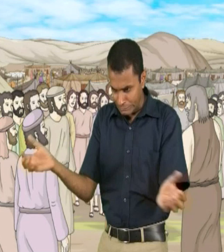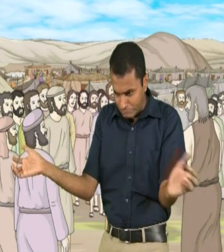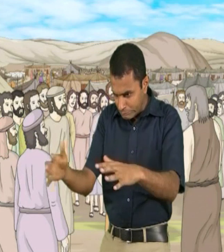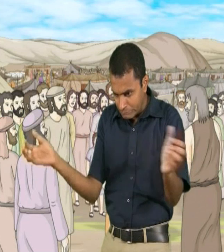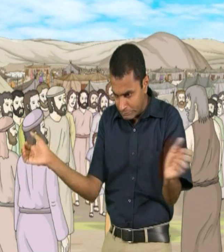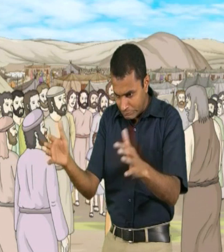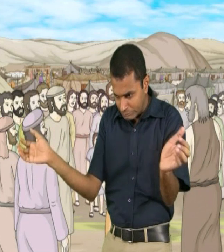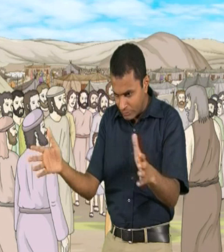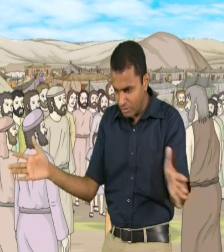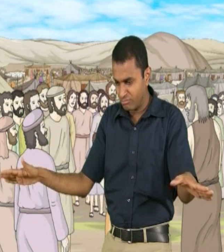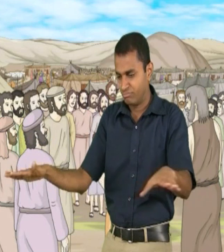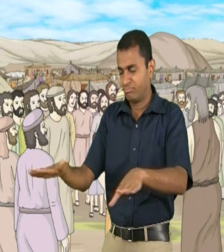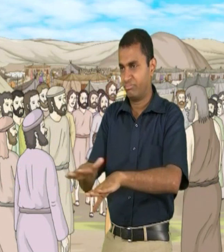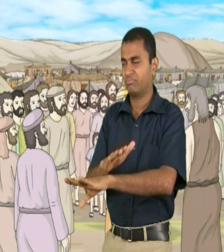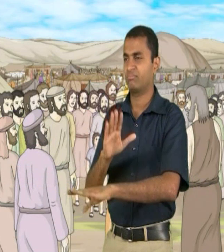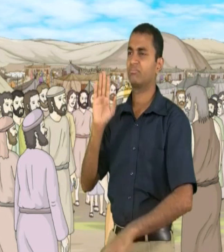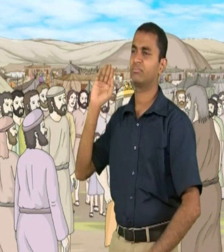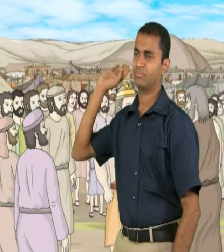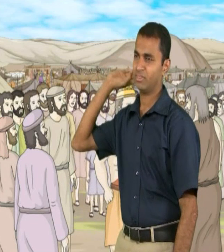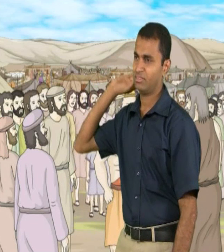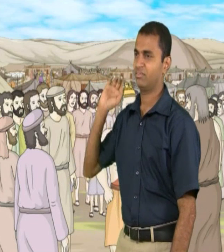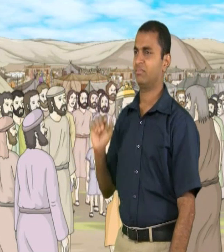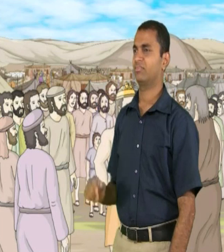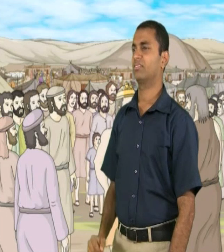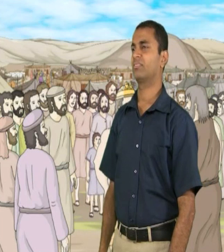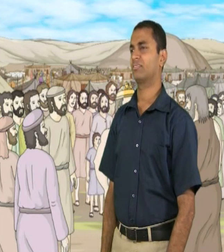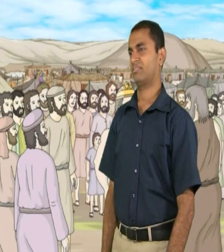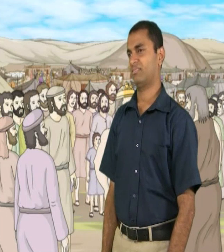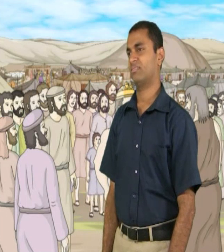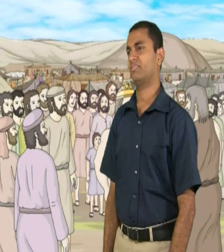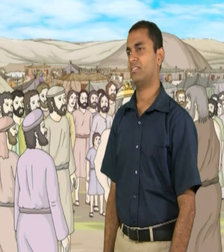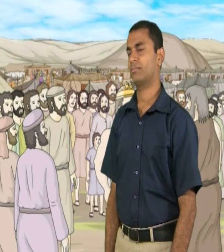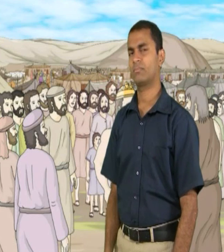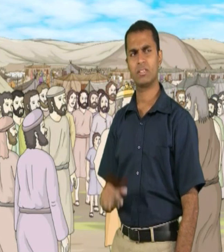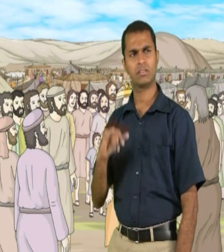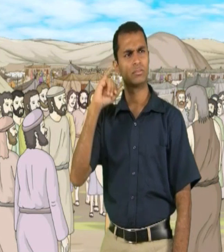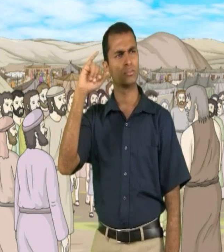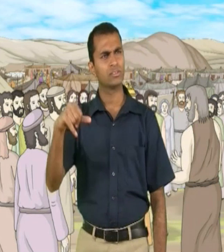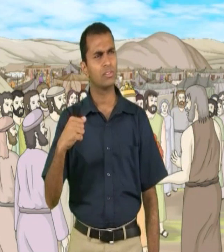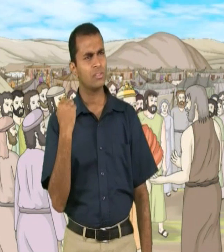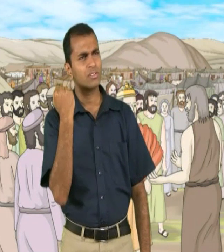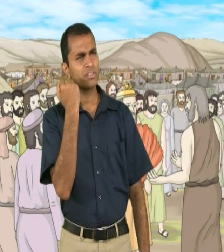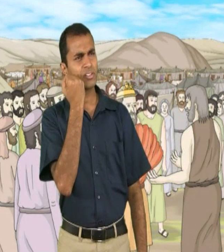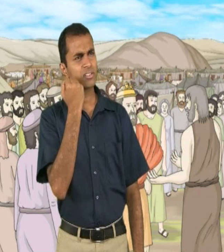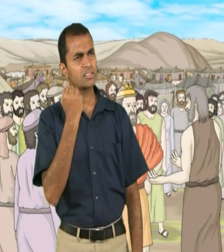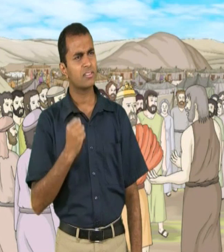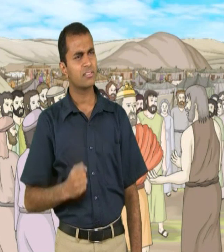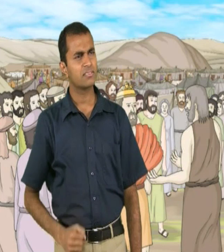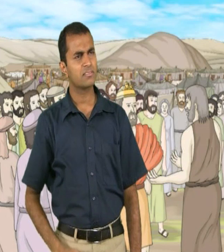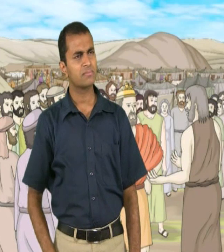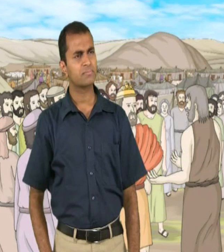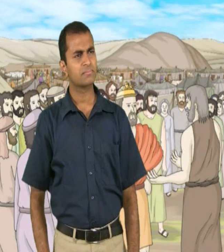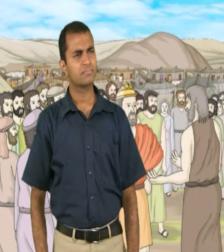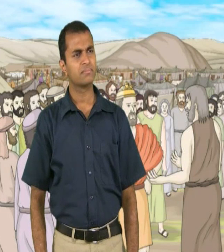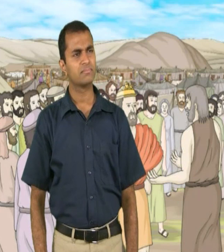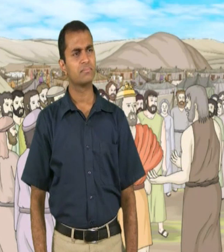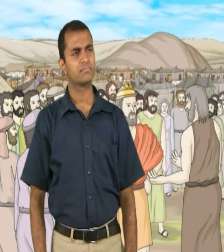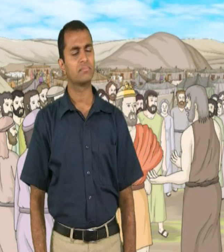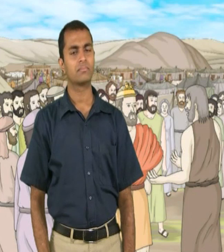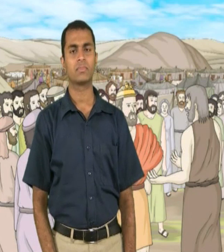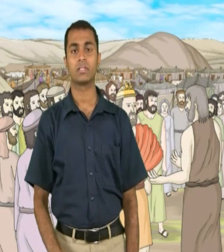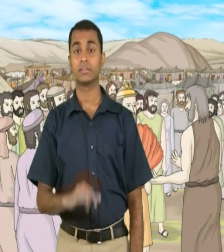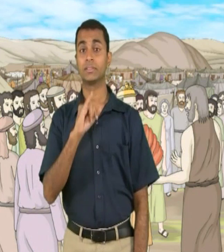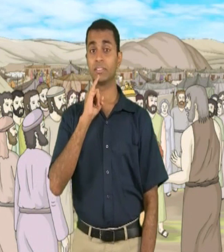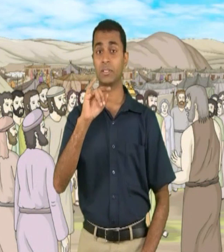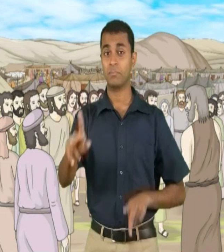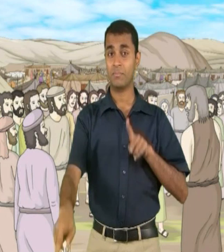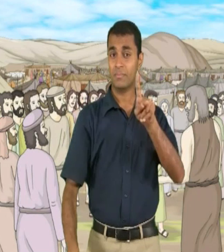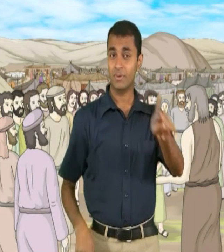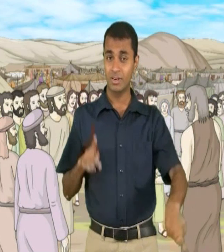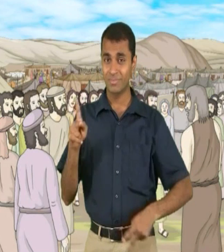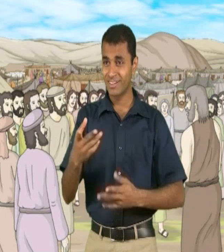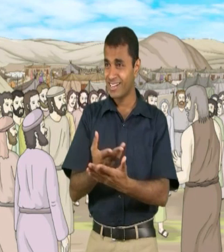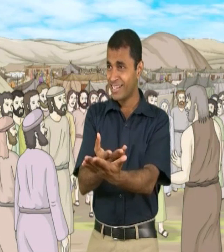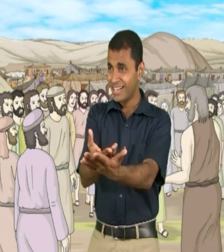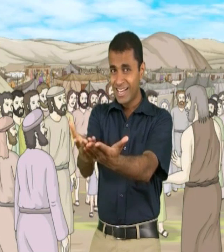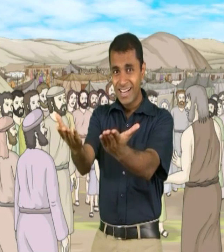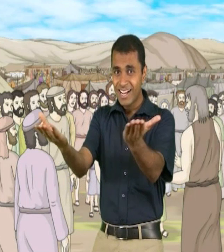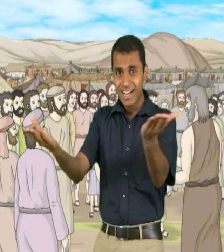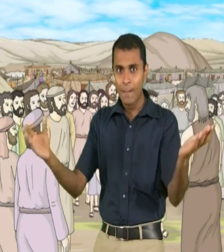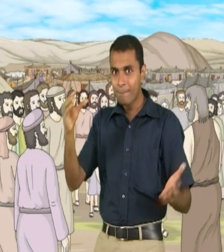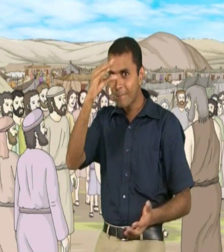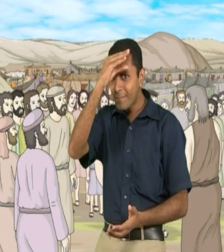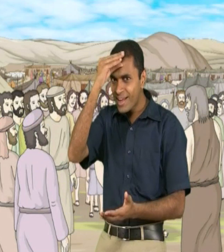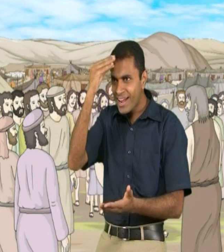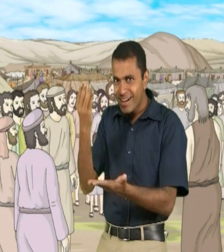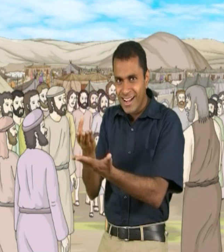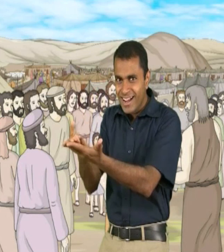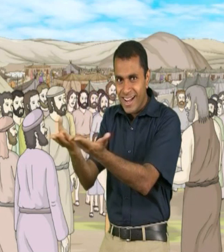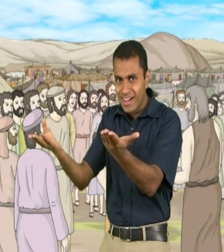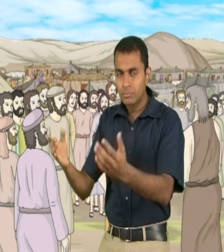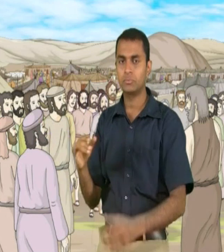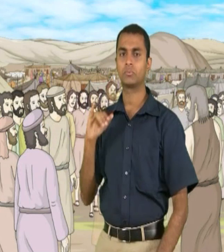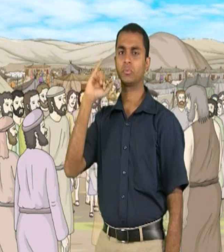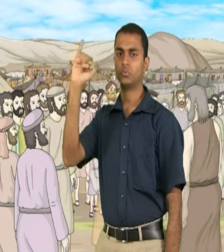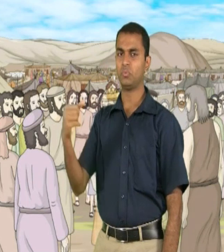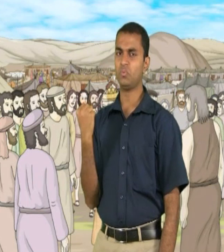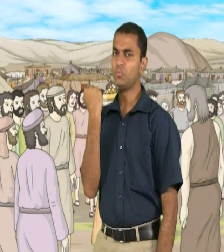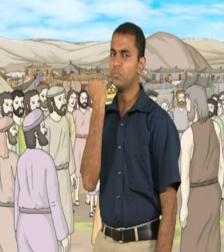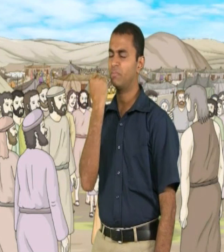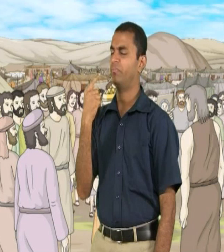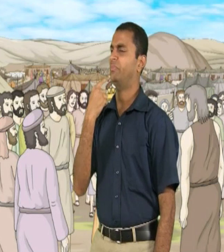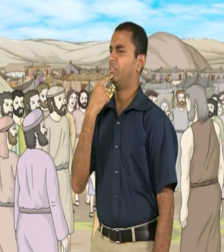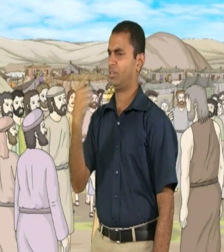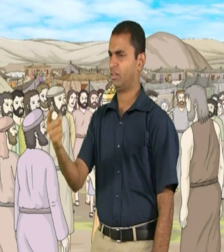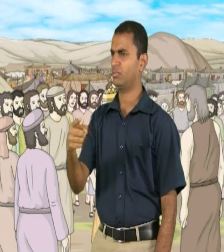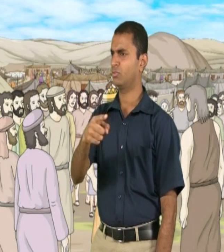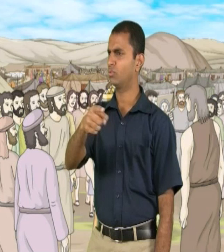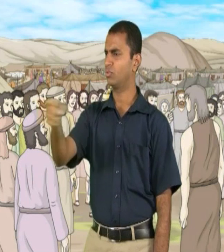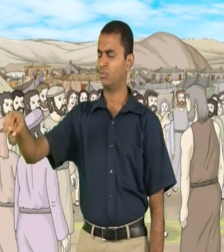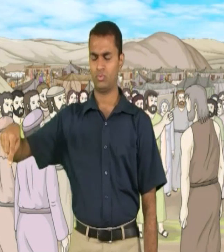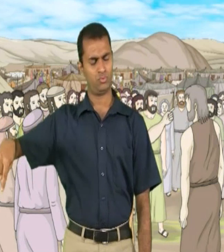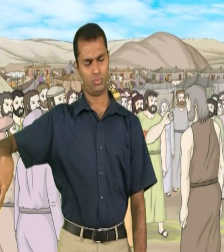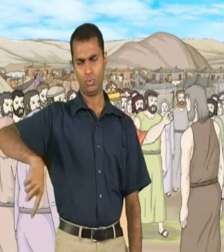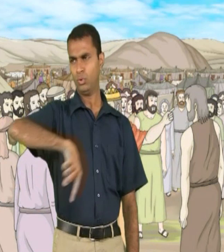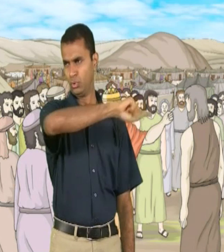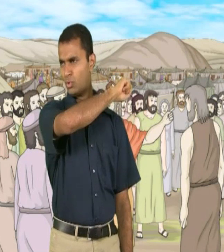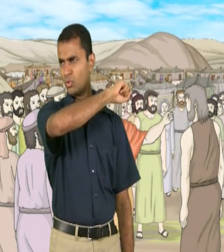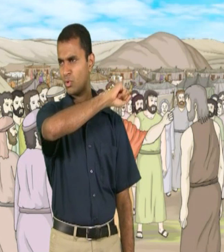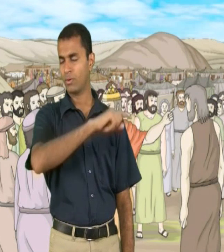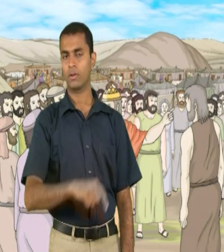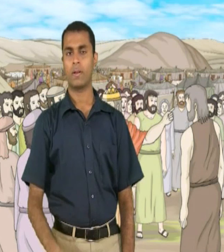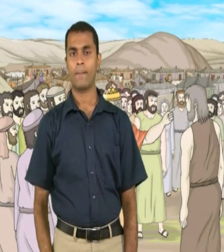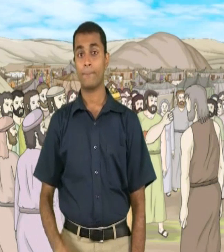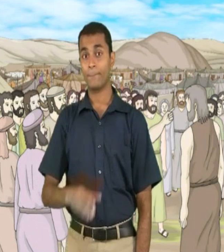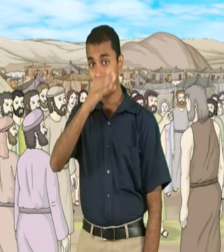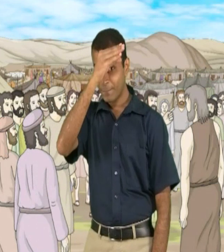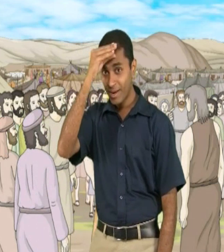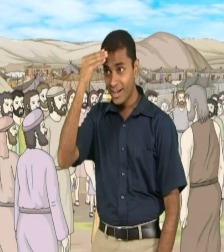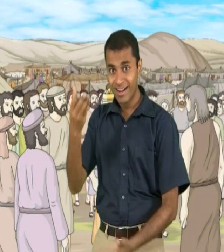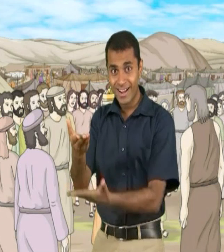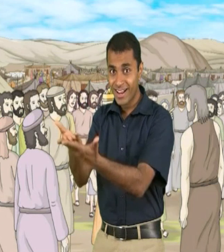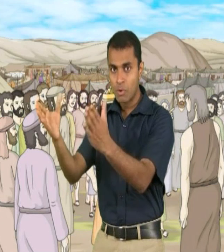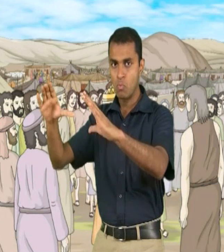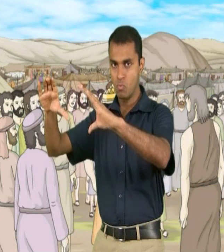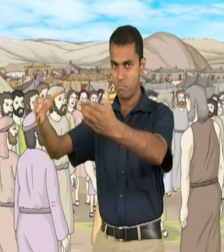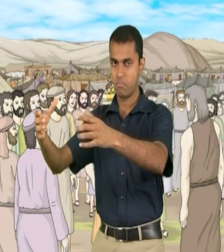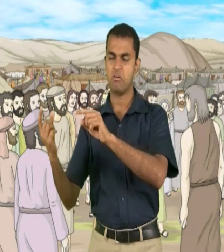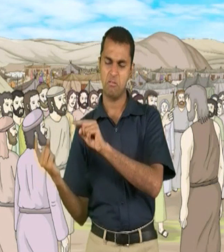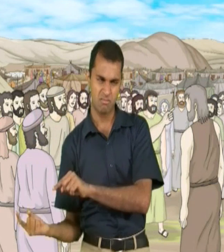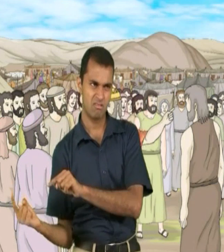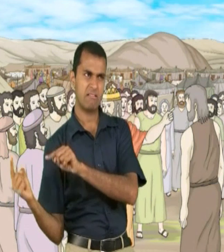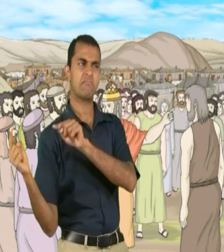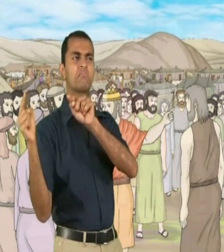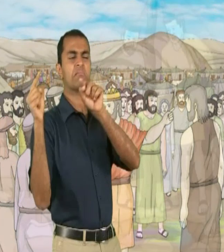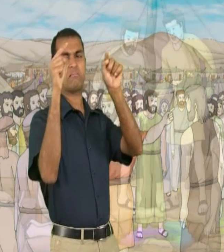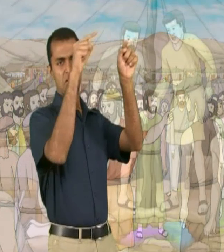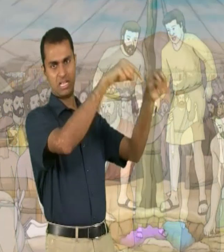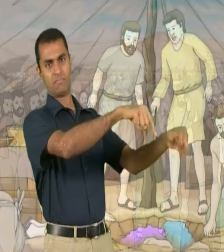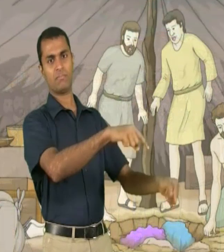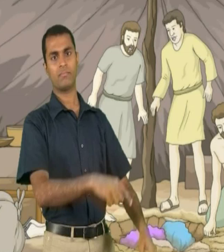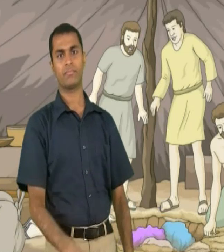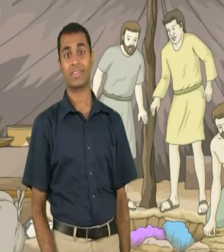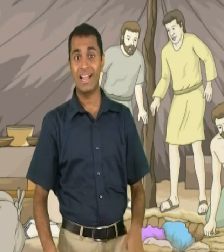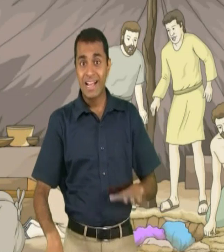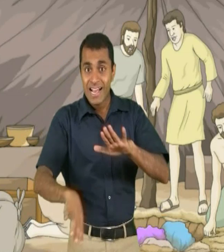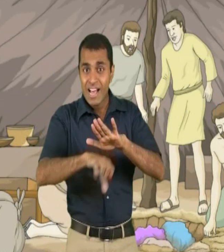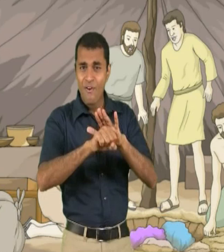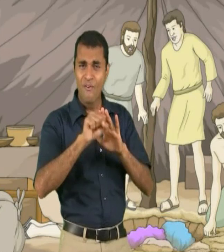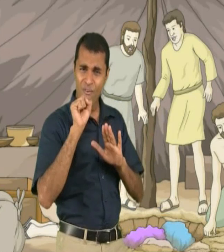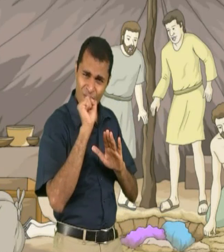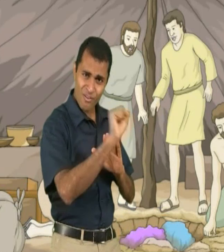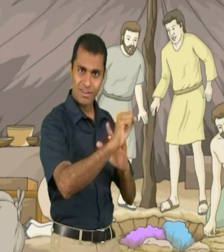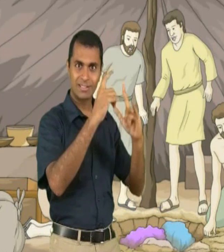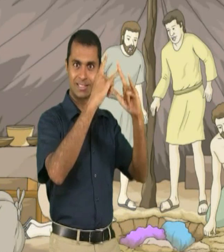They are hidden in the ground inside my tent, with the silver underneath.”